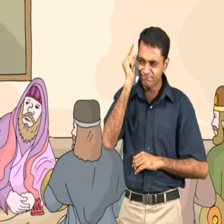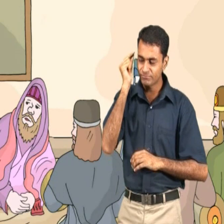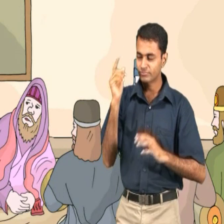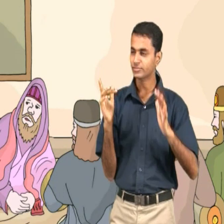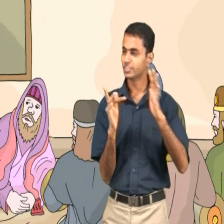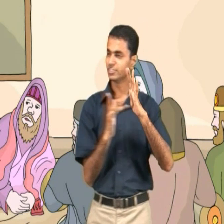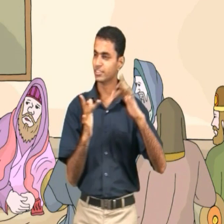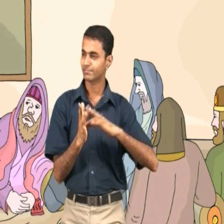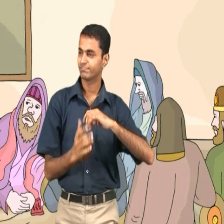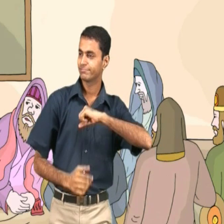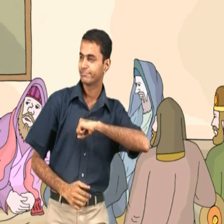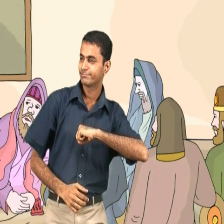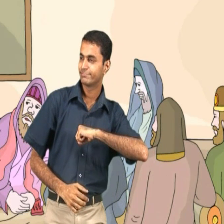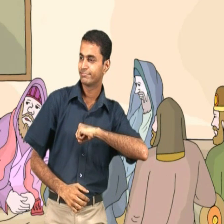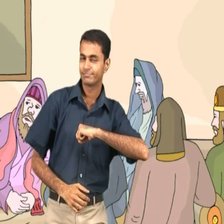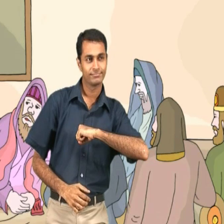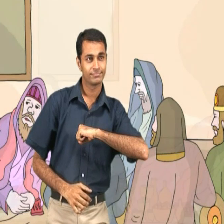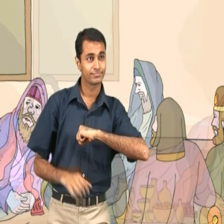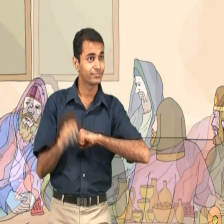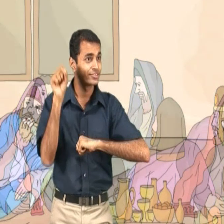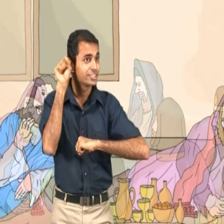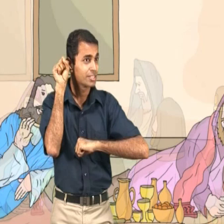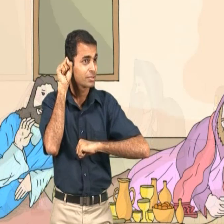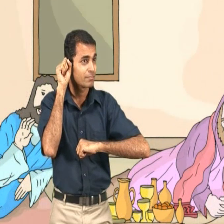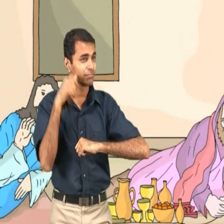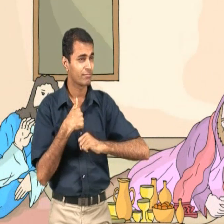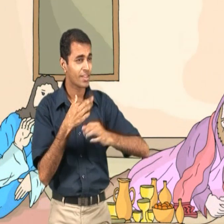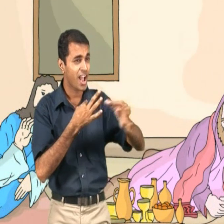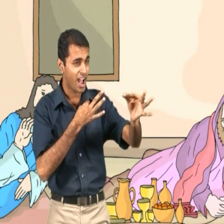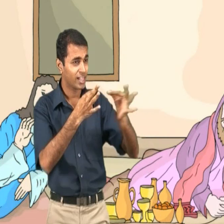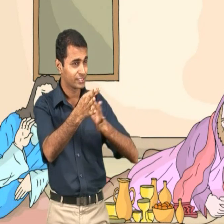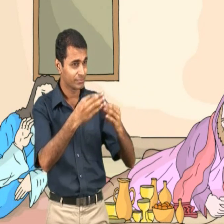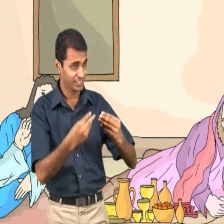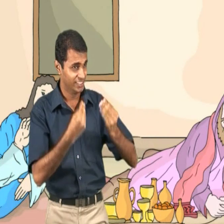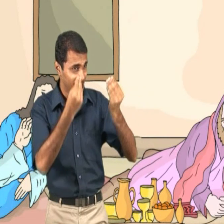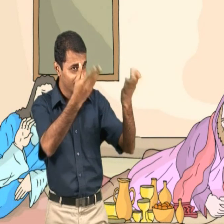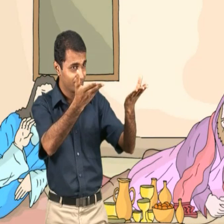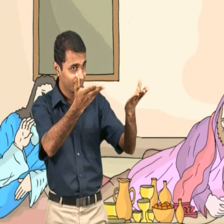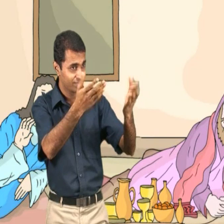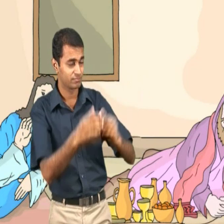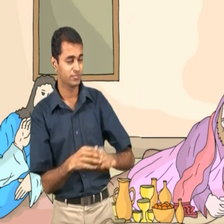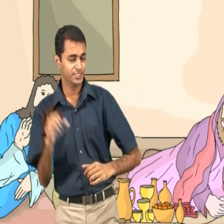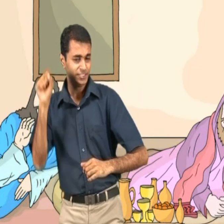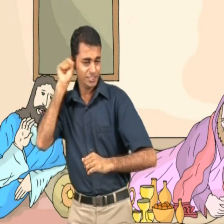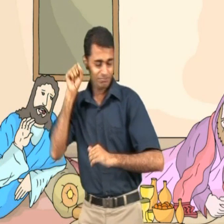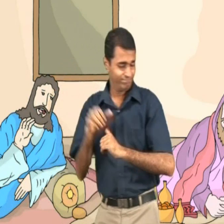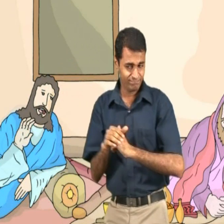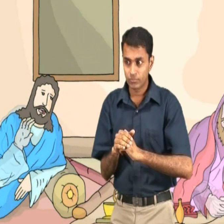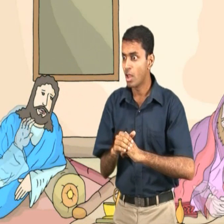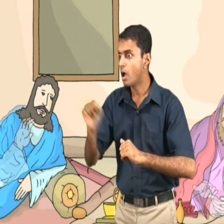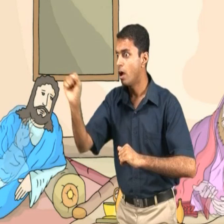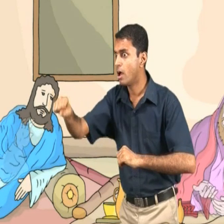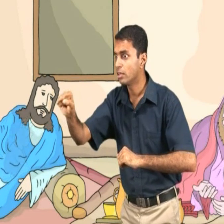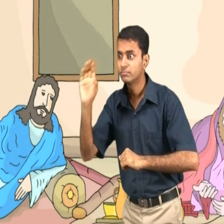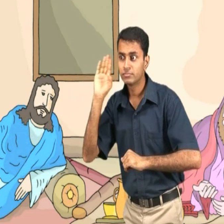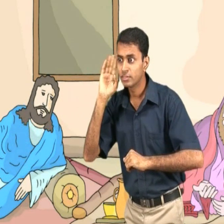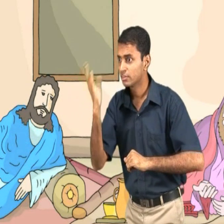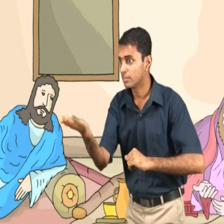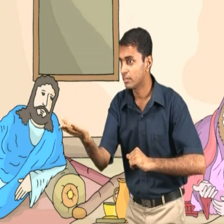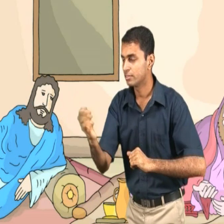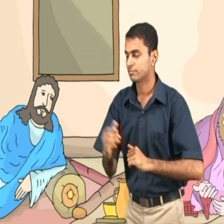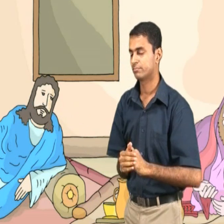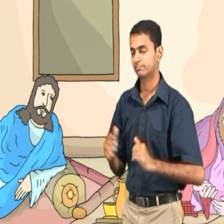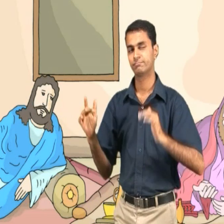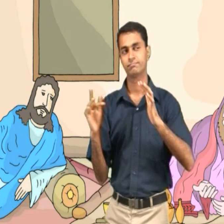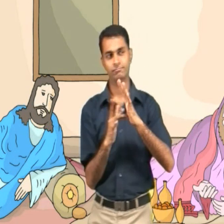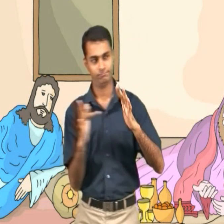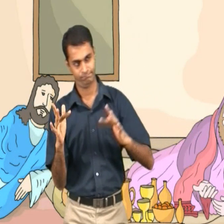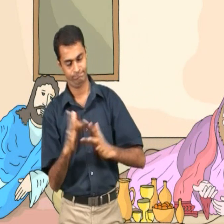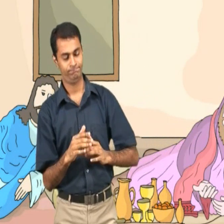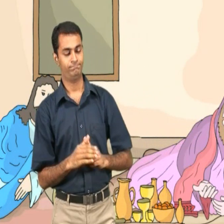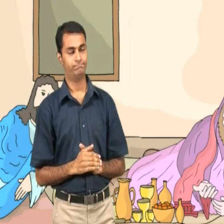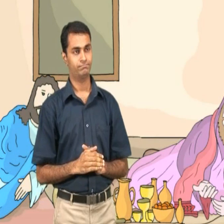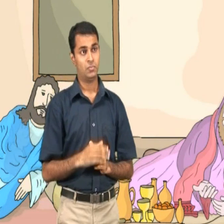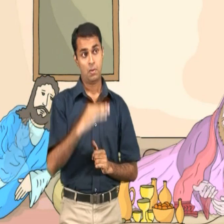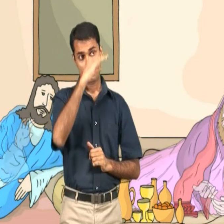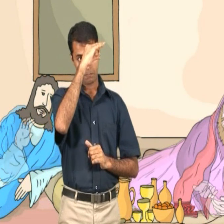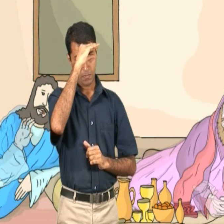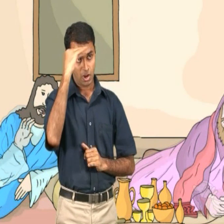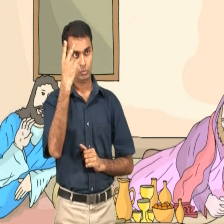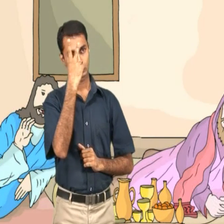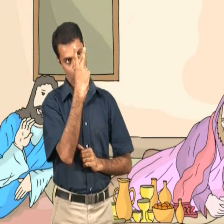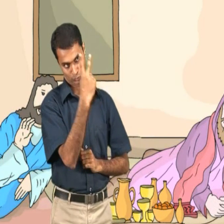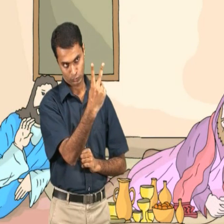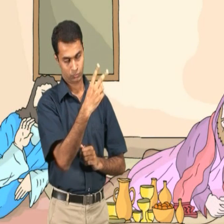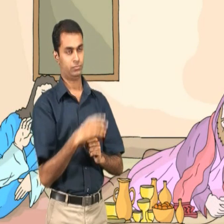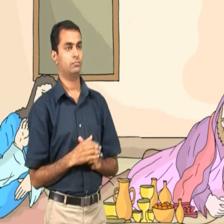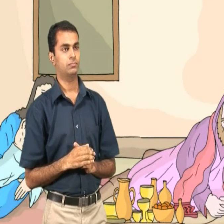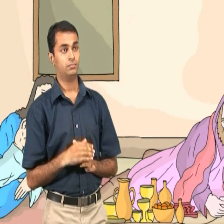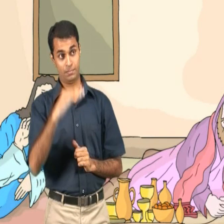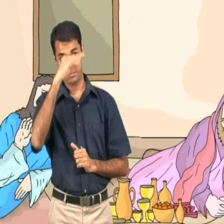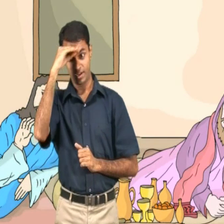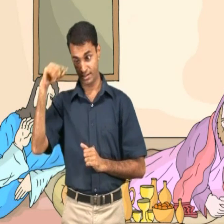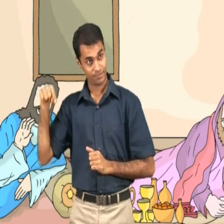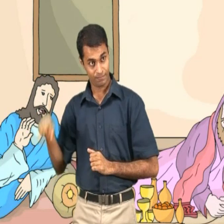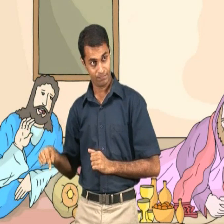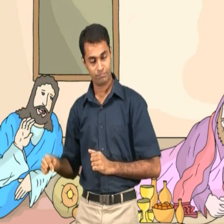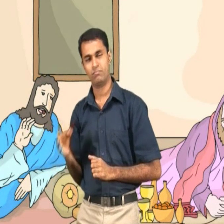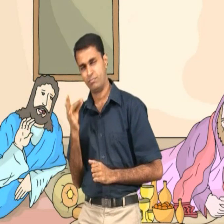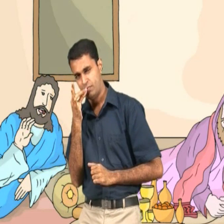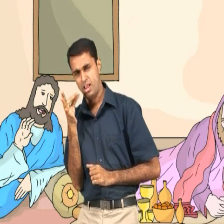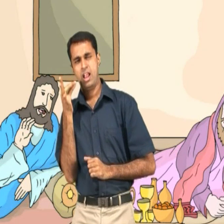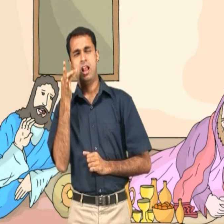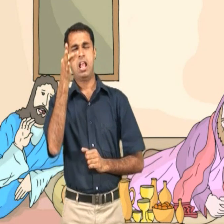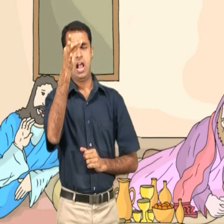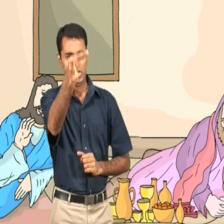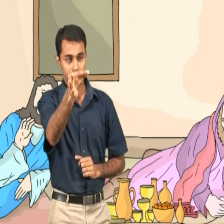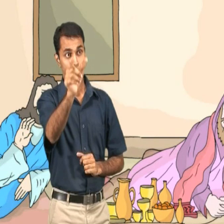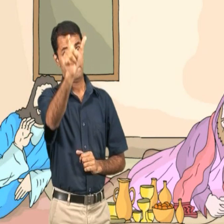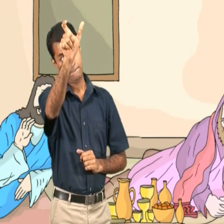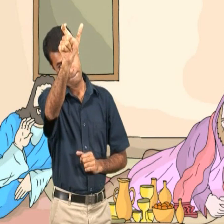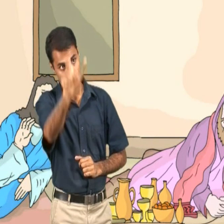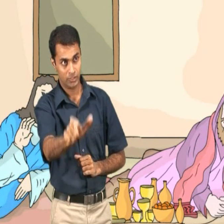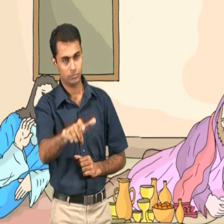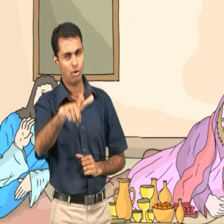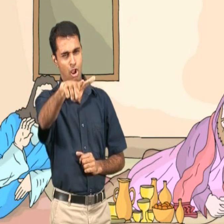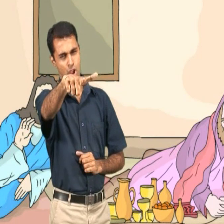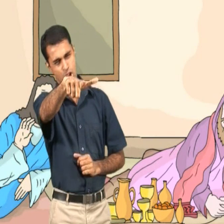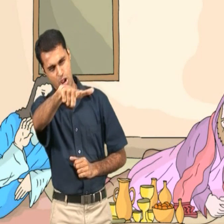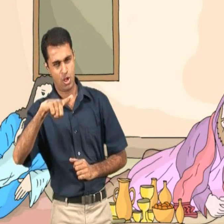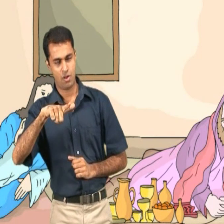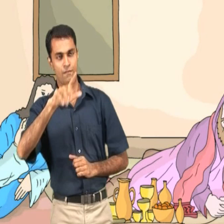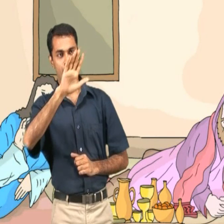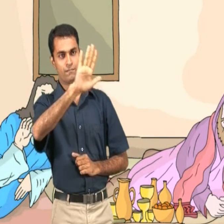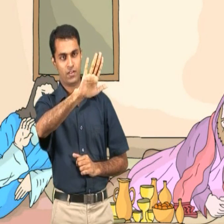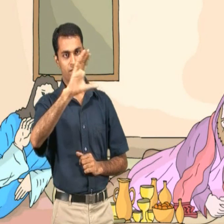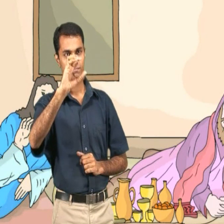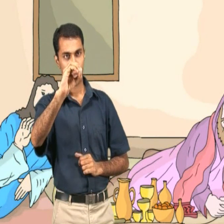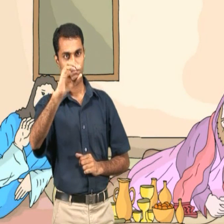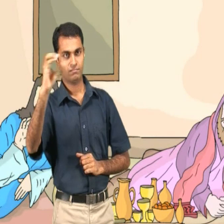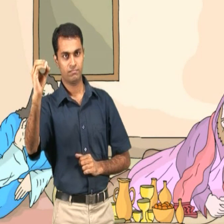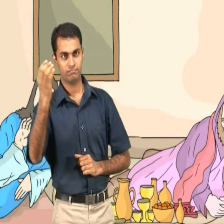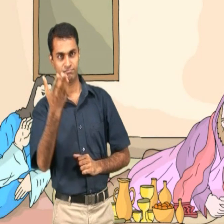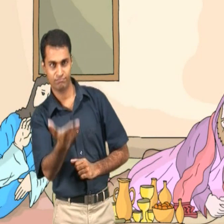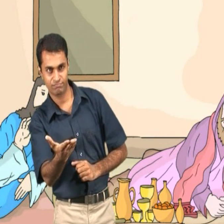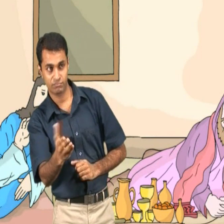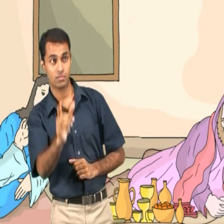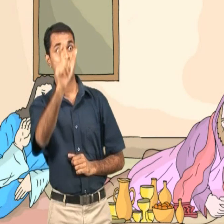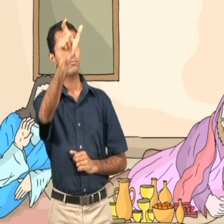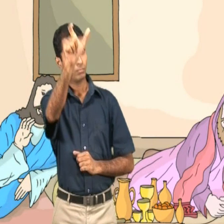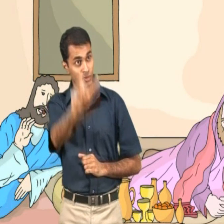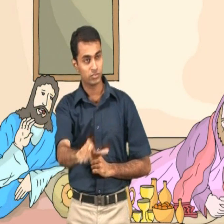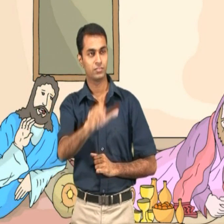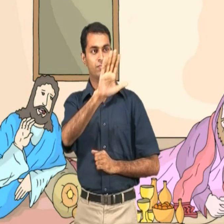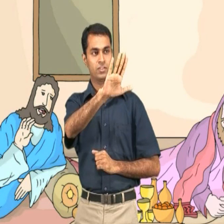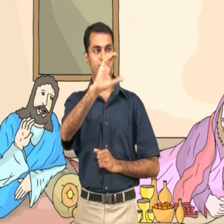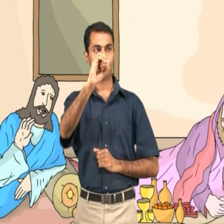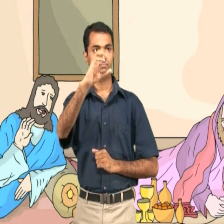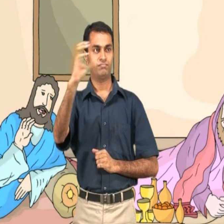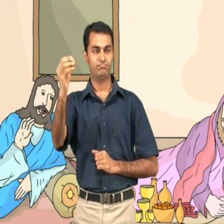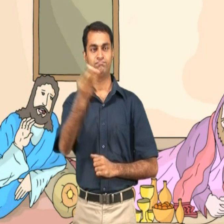But Jesus answered him, “Simon, I have something to tell you.” “Tell me, Teacher,” he said.